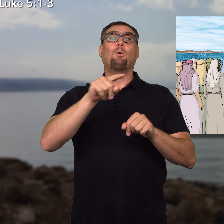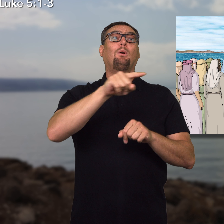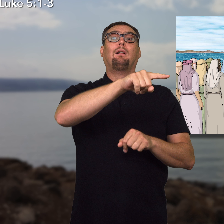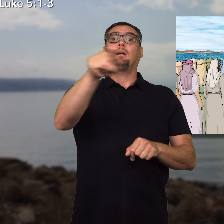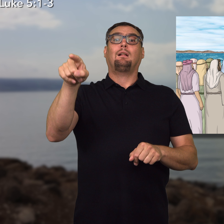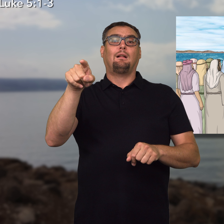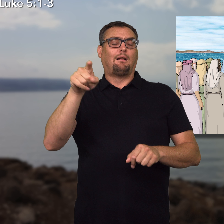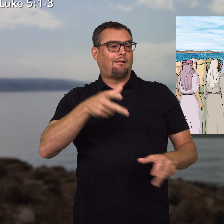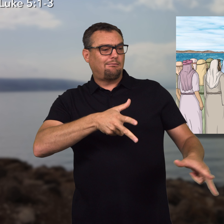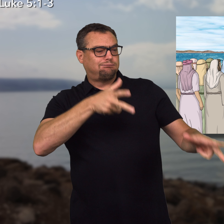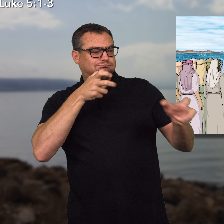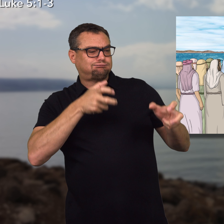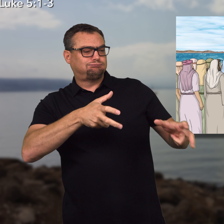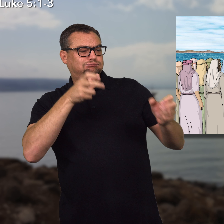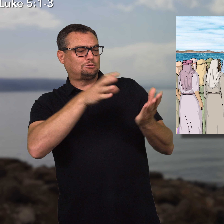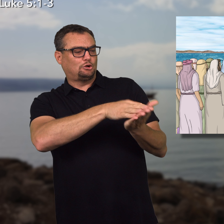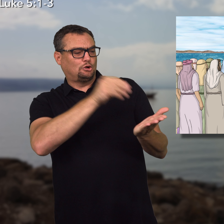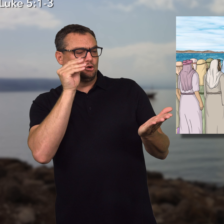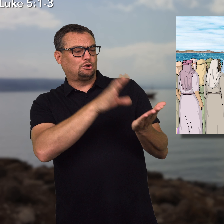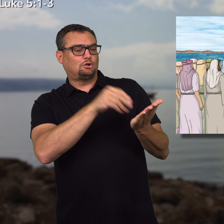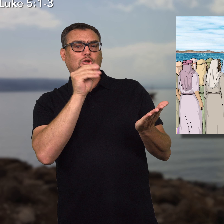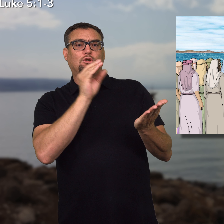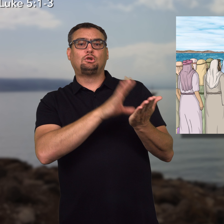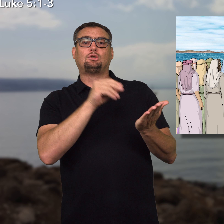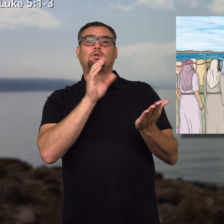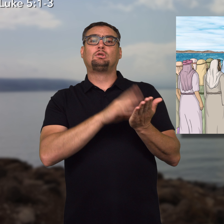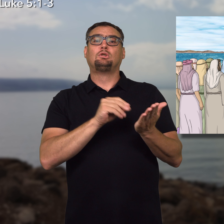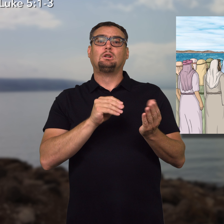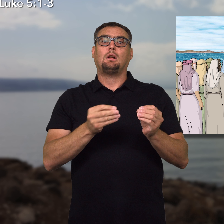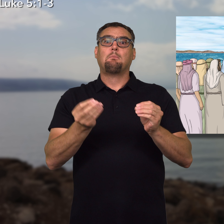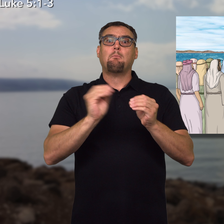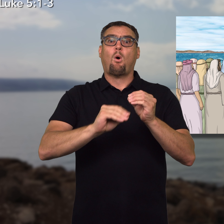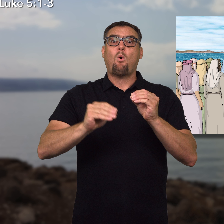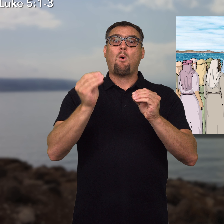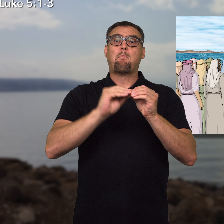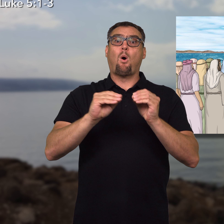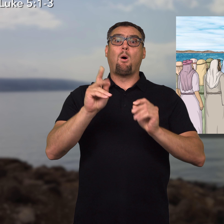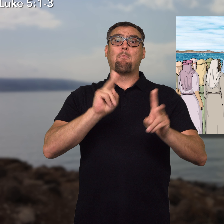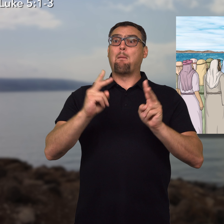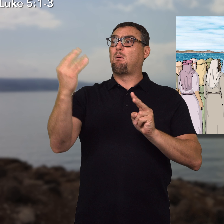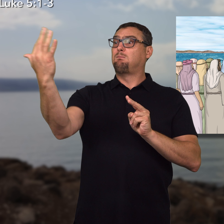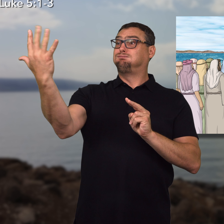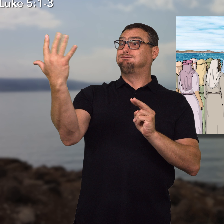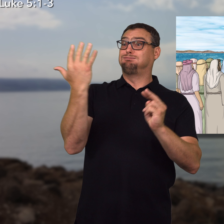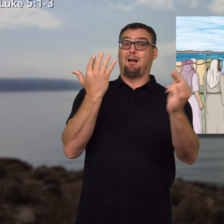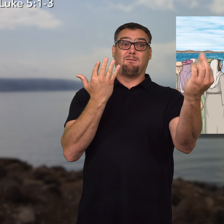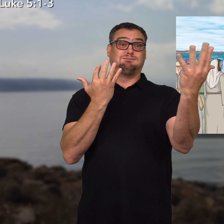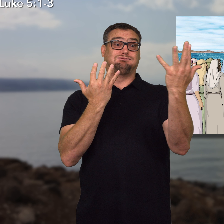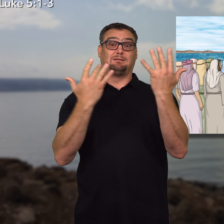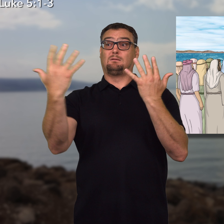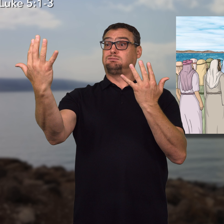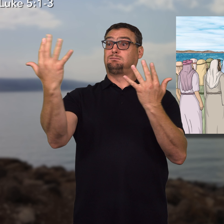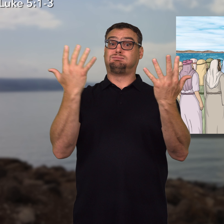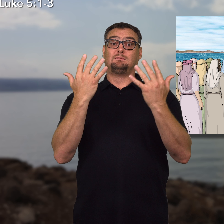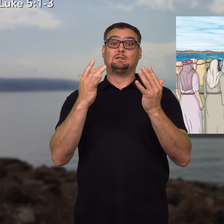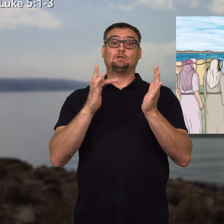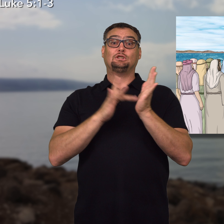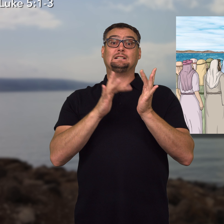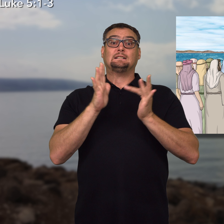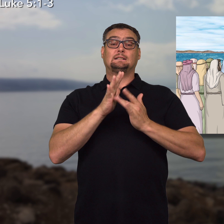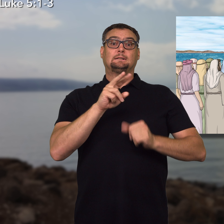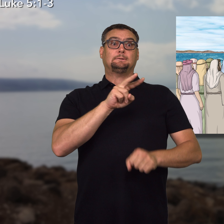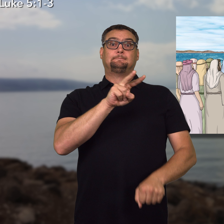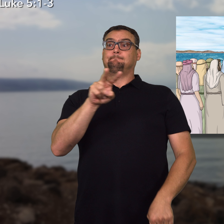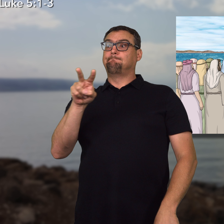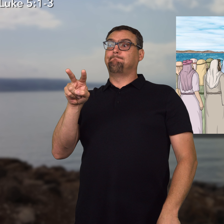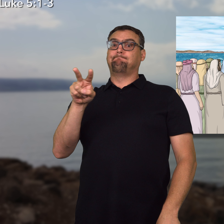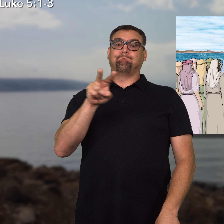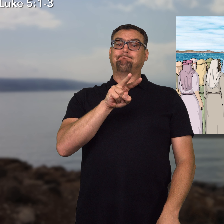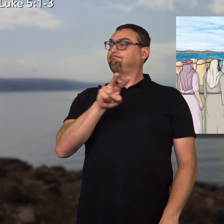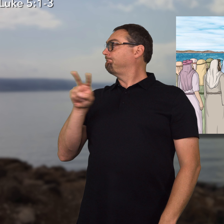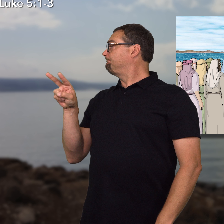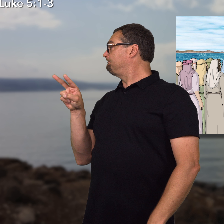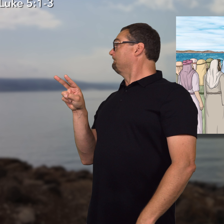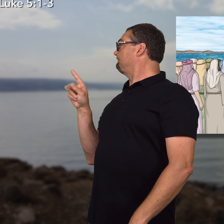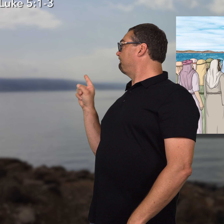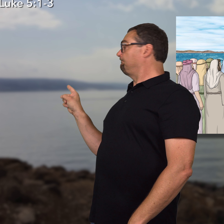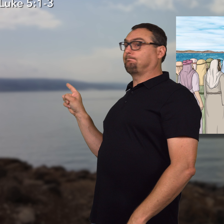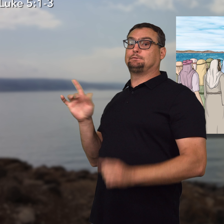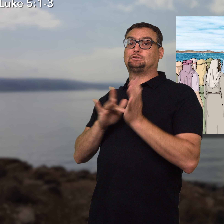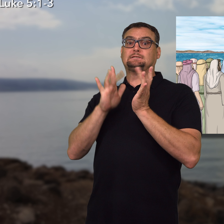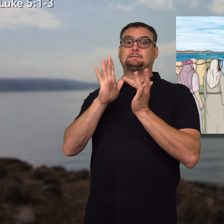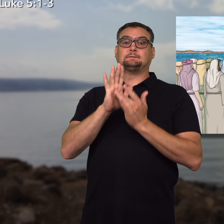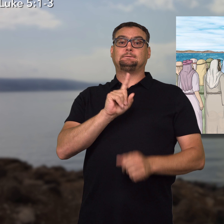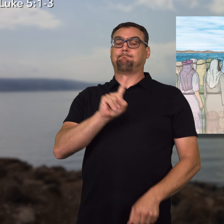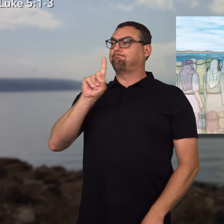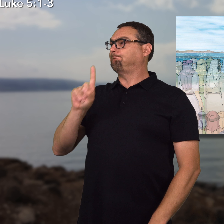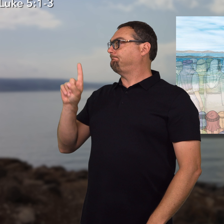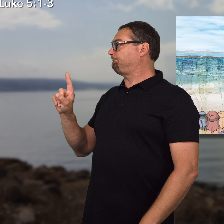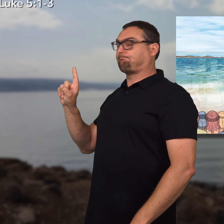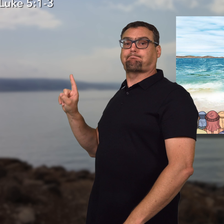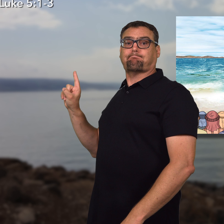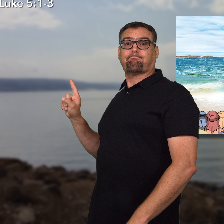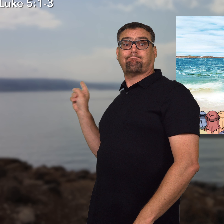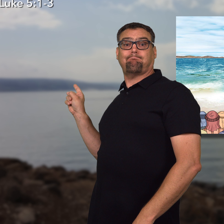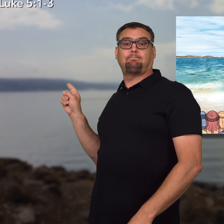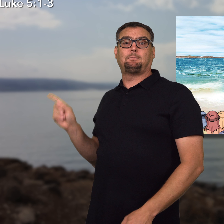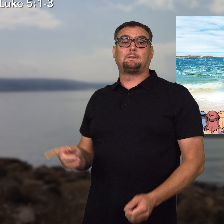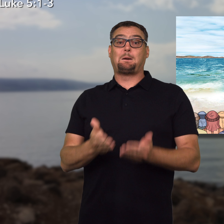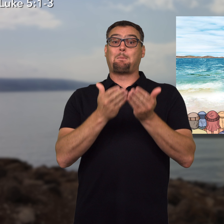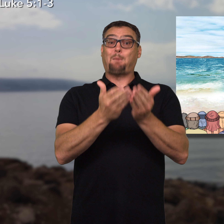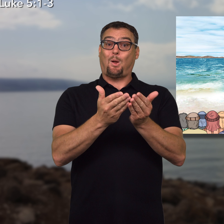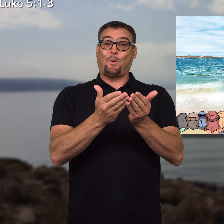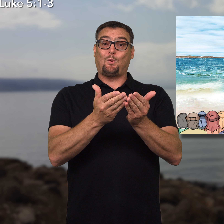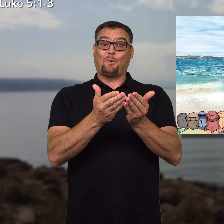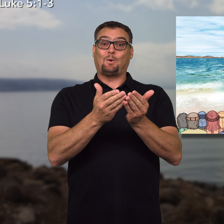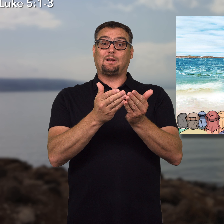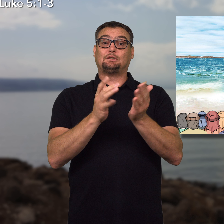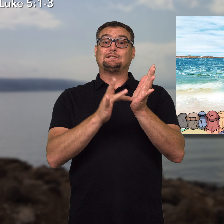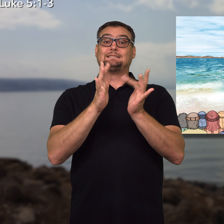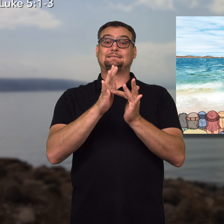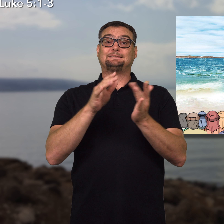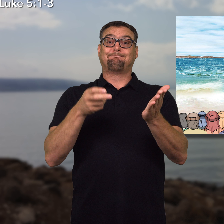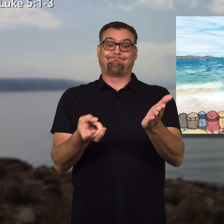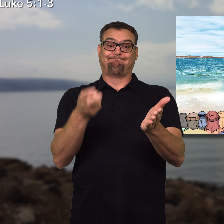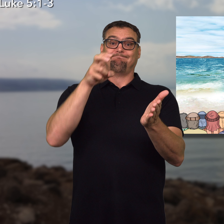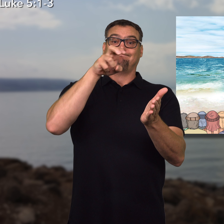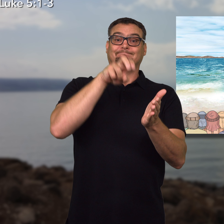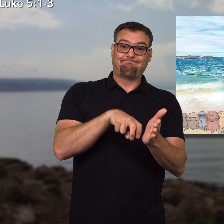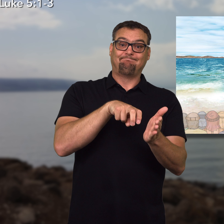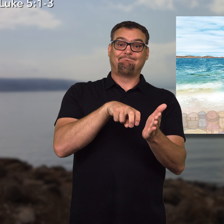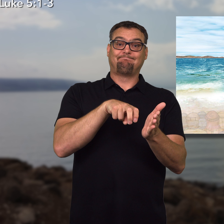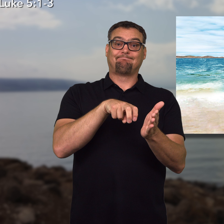The fishermen had left them and were washing their nets.